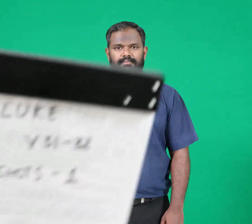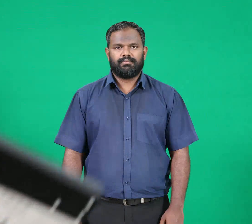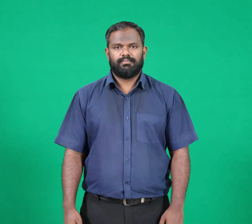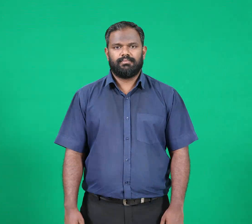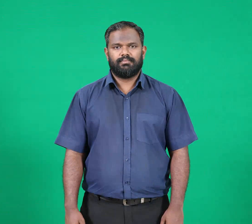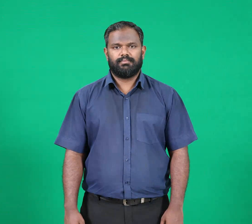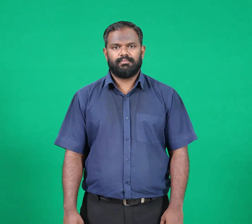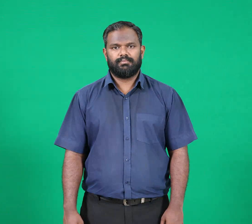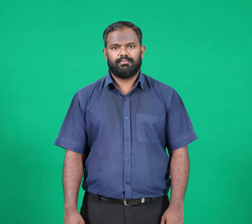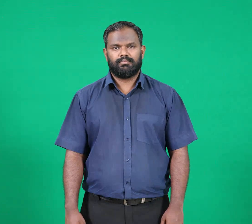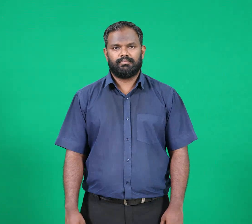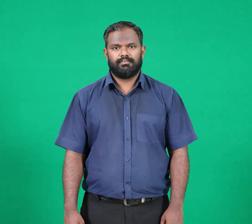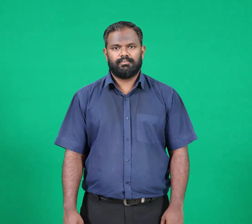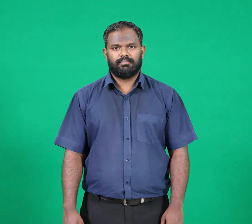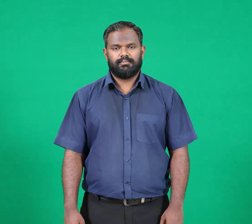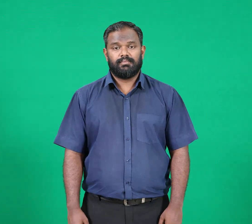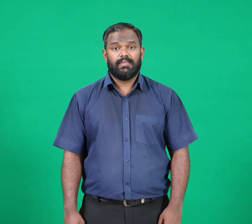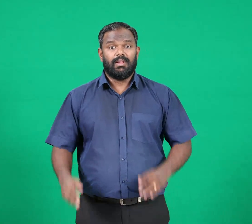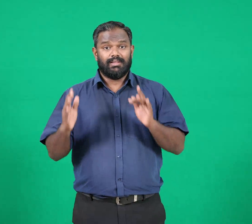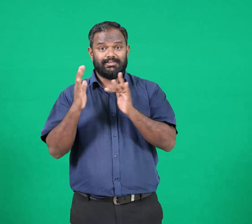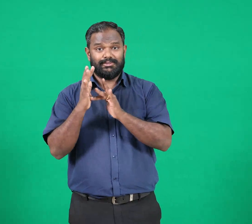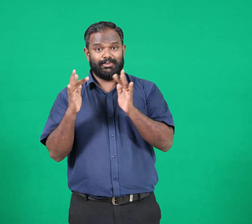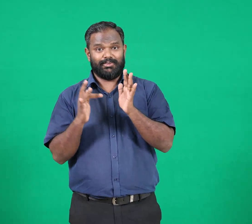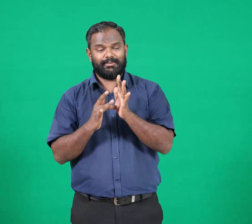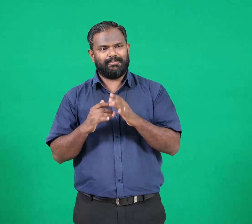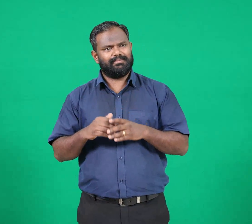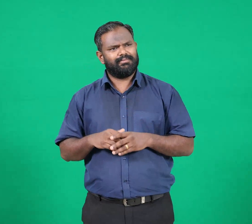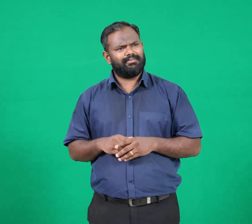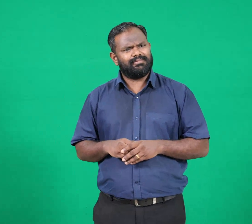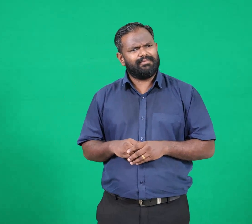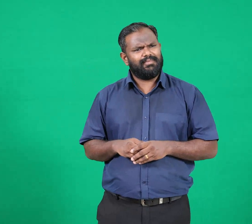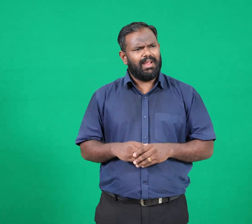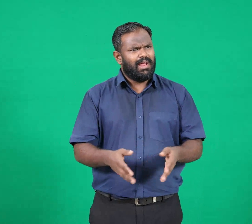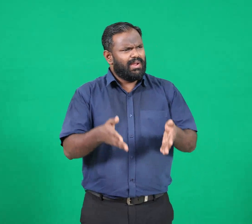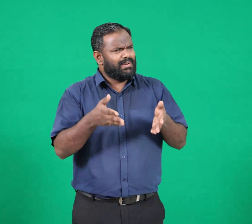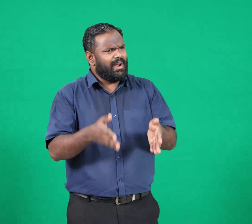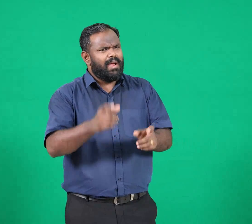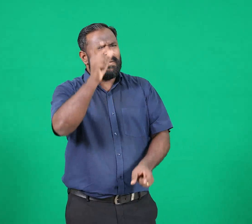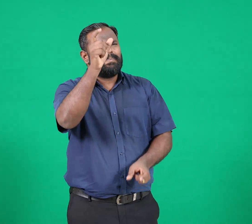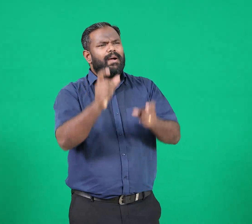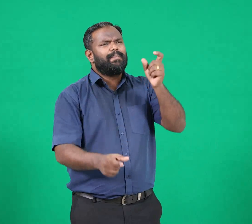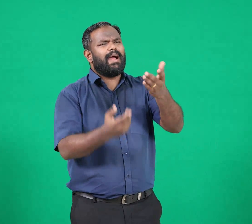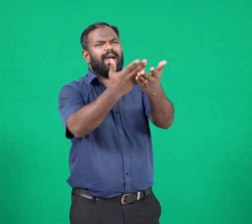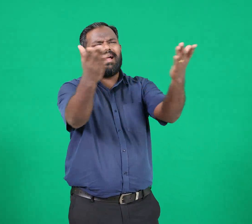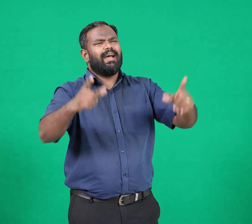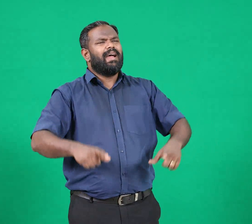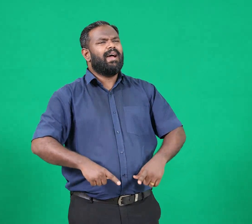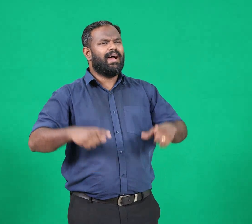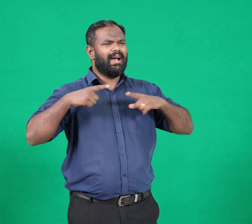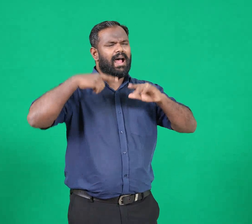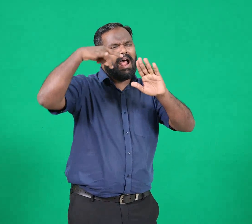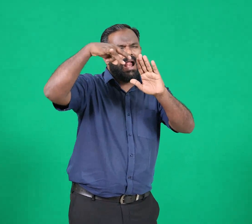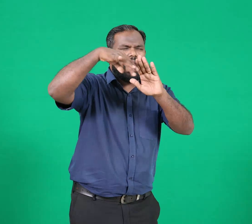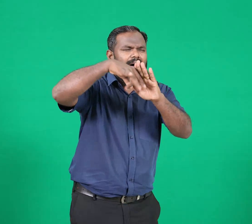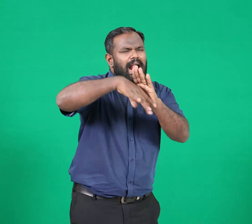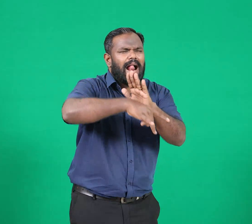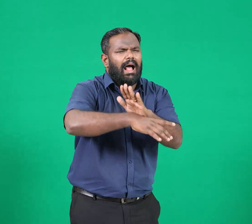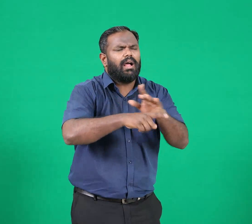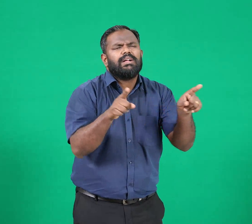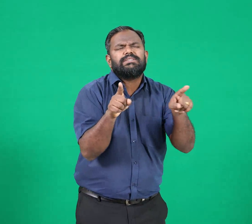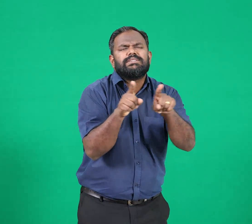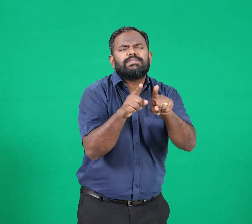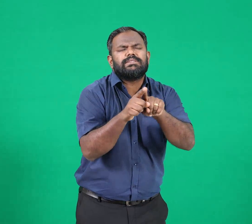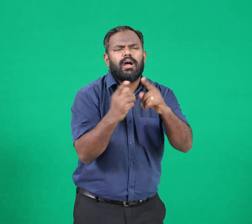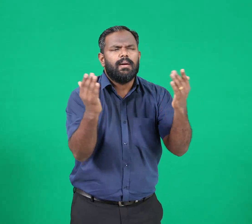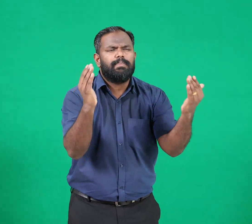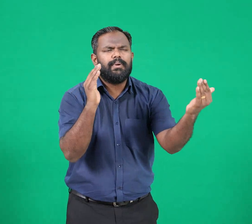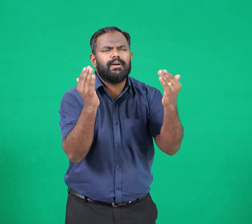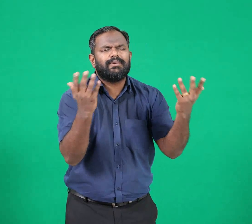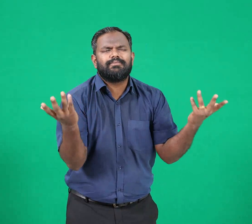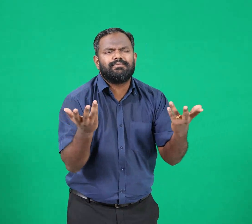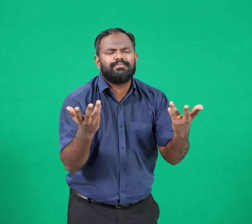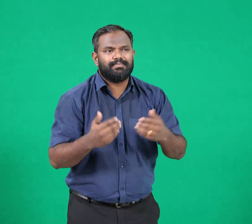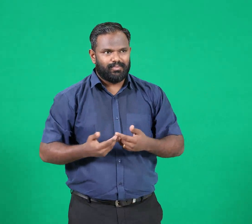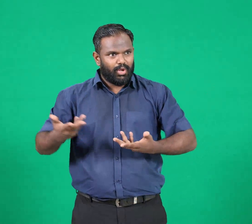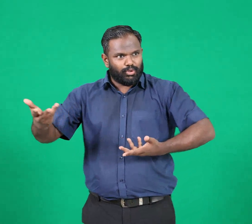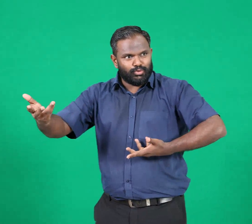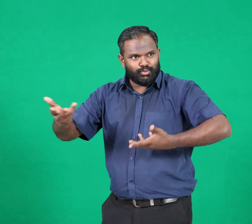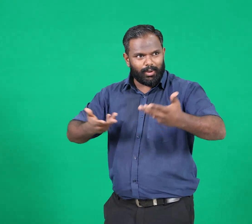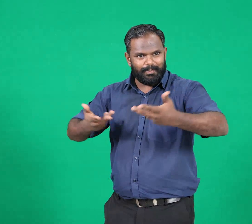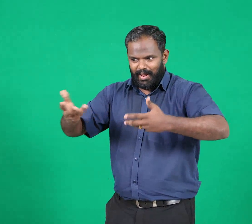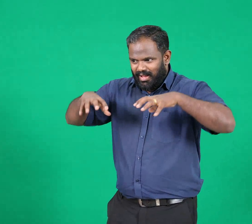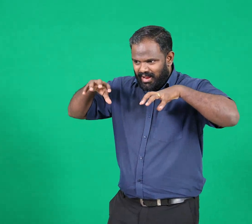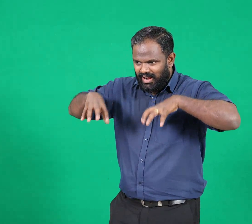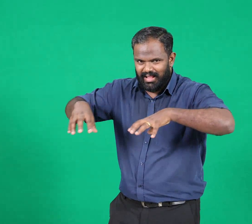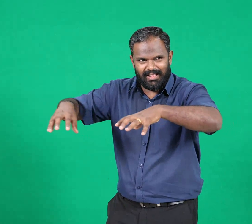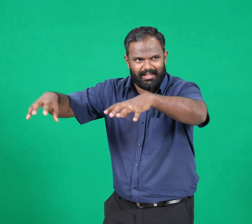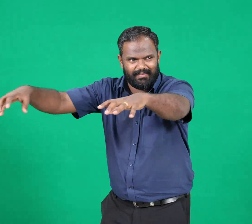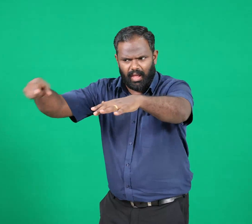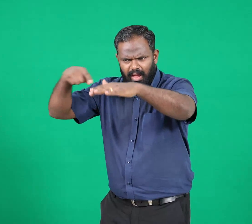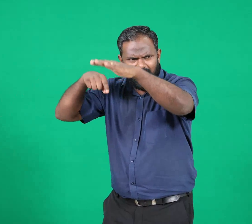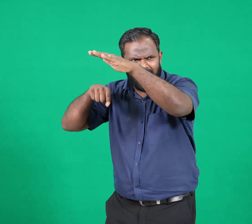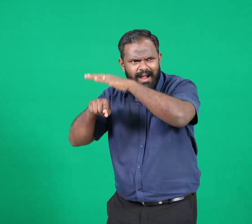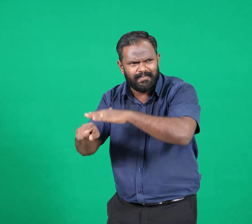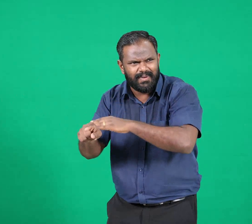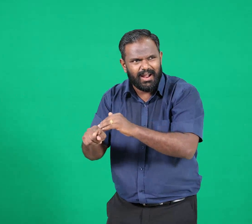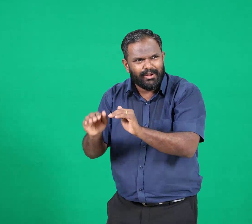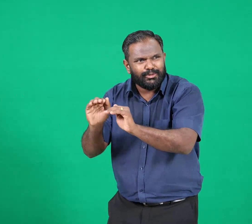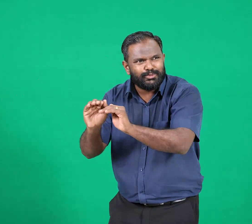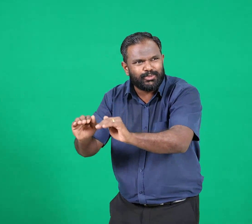"To what, then, can I compare the men of this generation? What are they like?